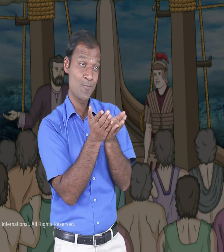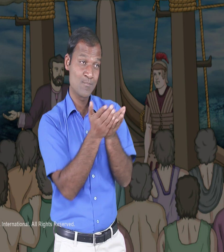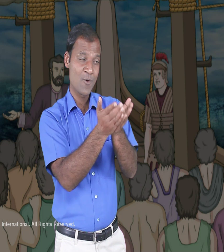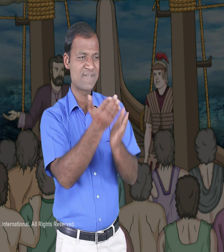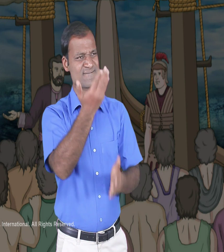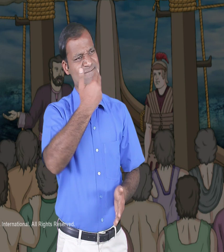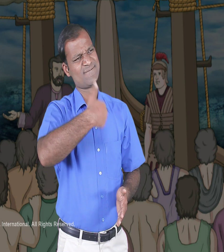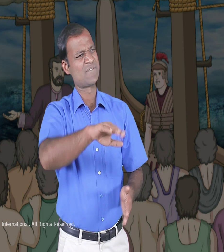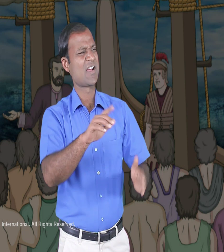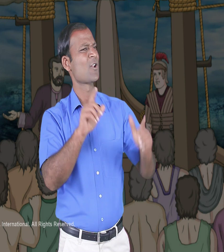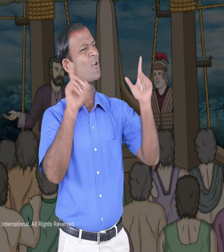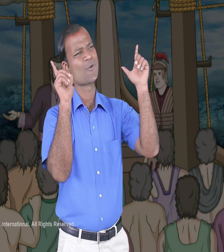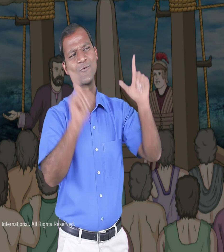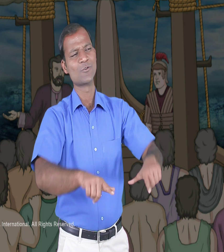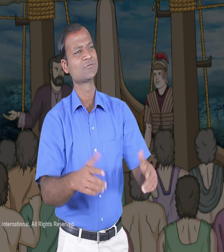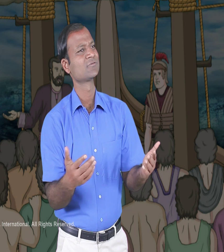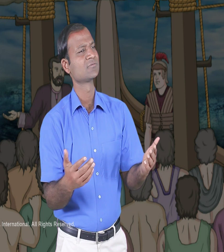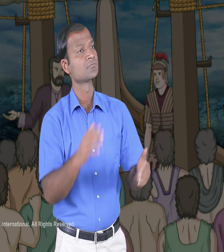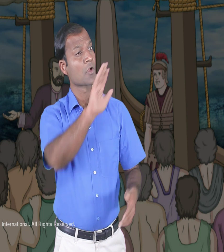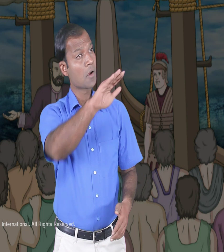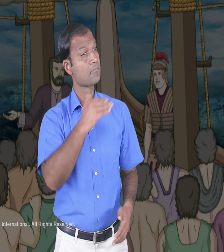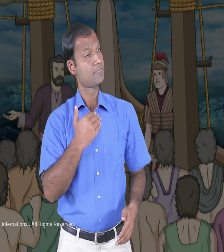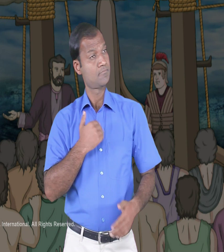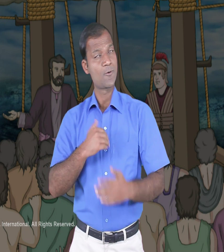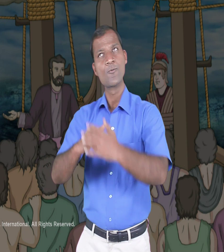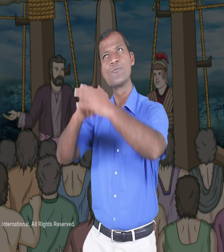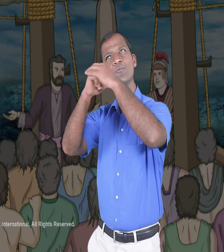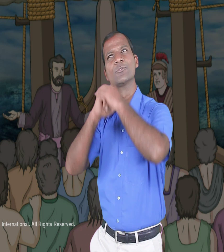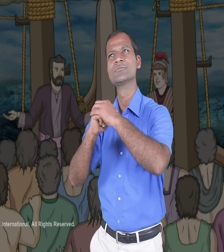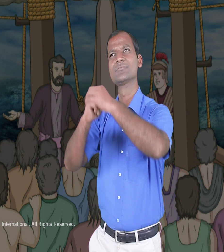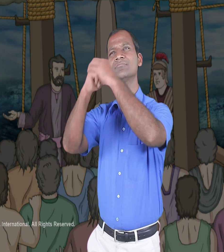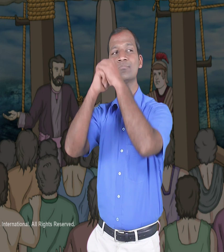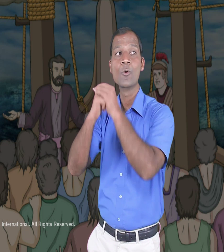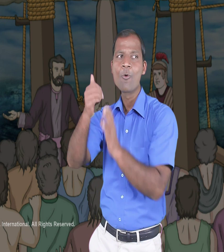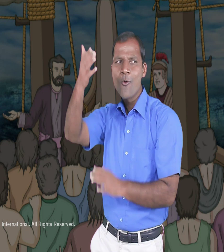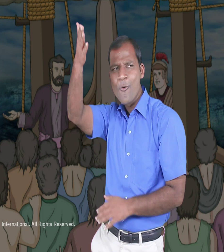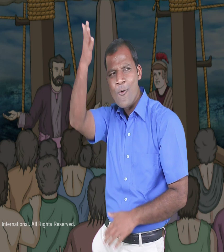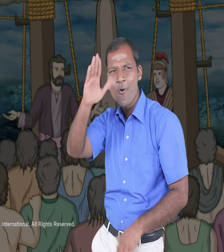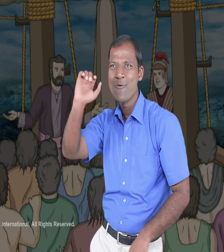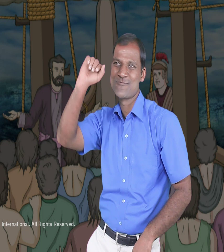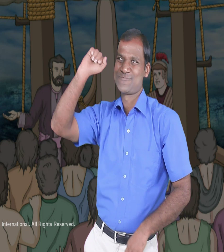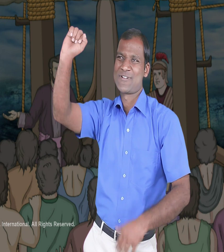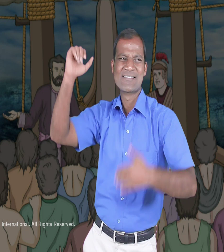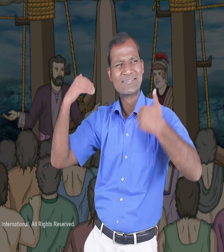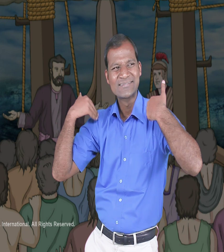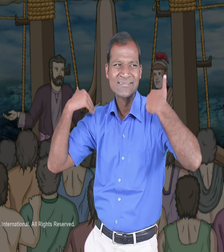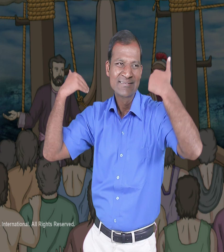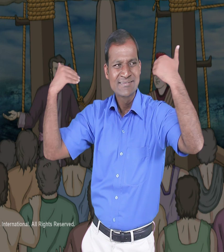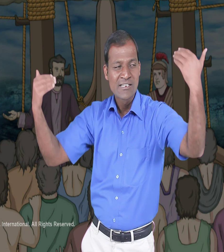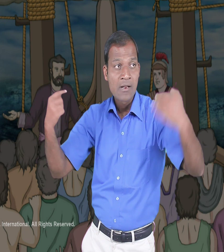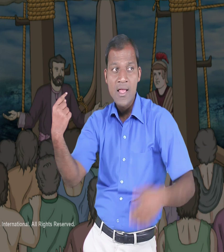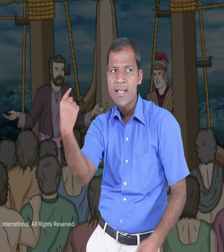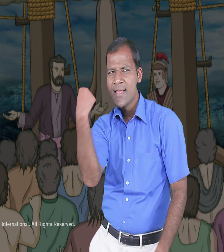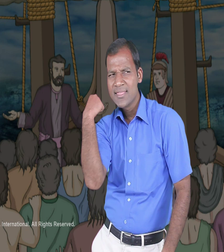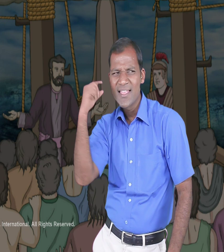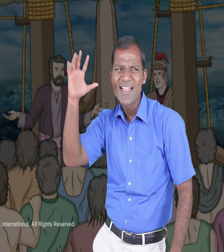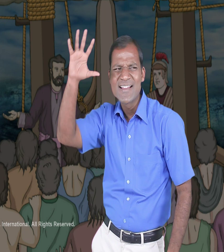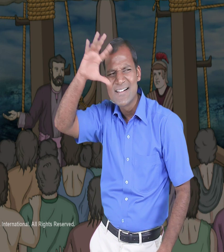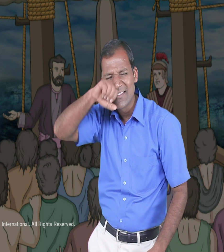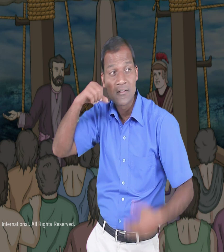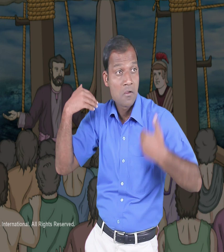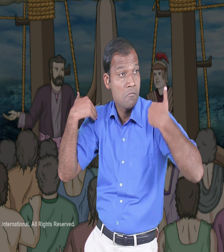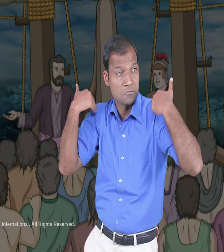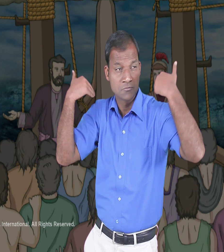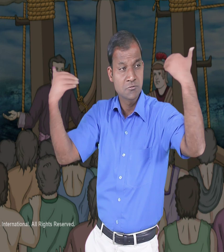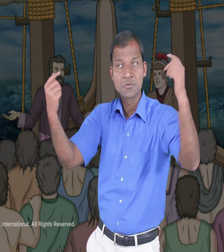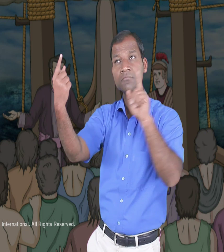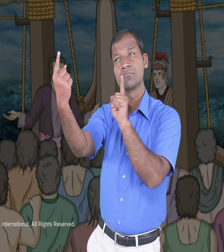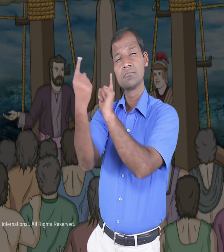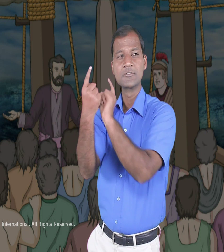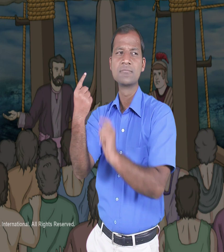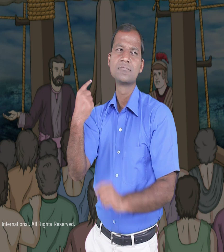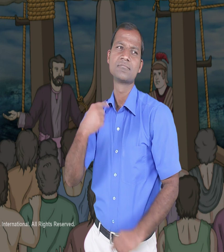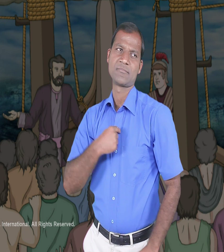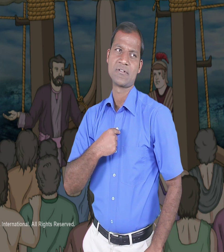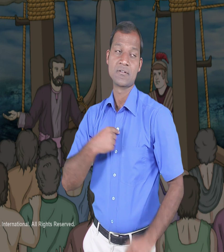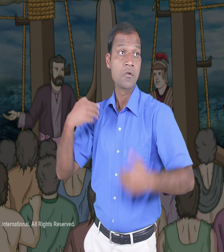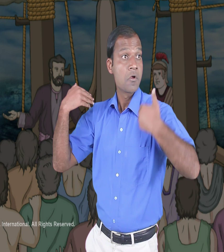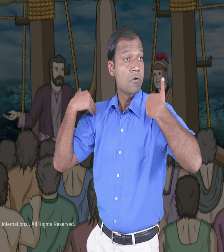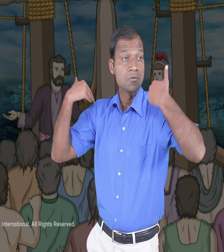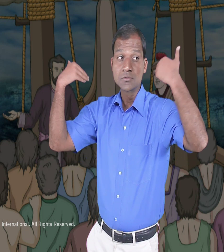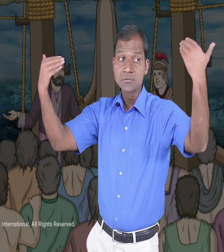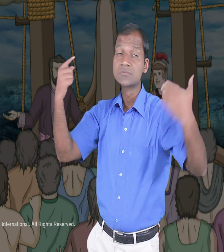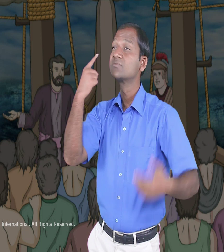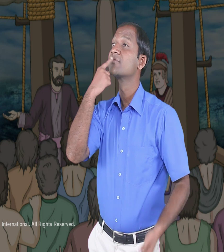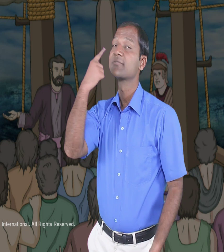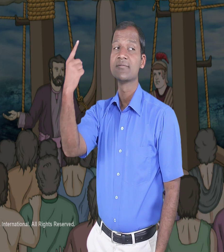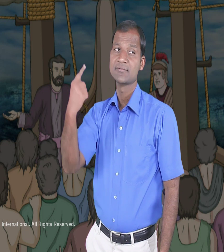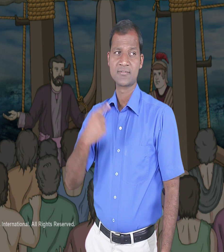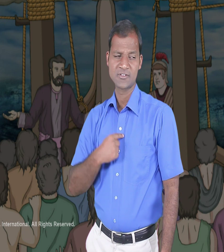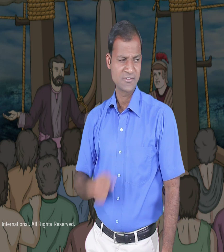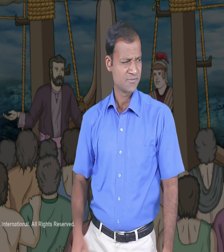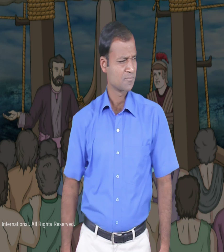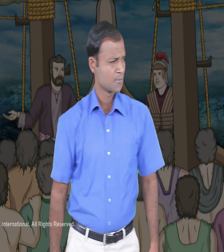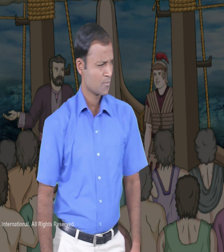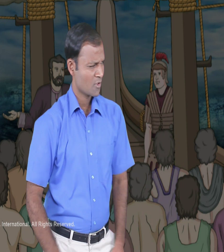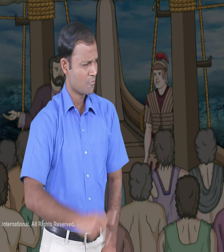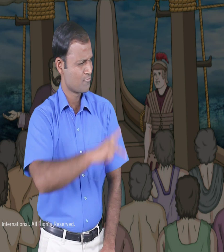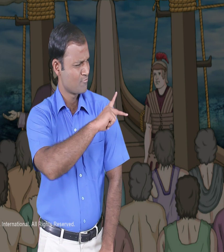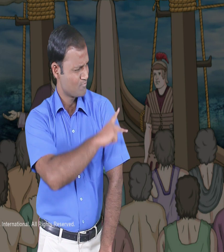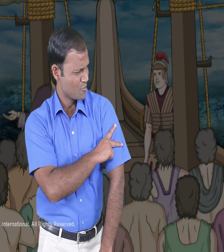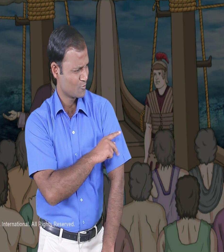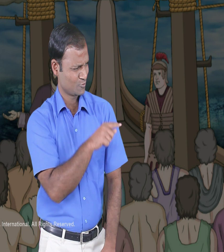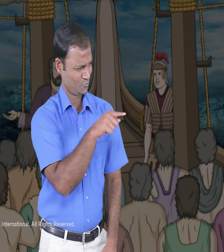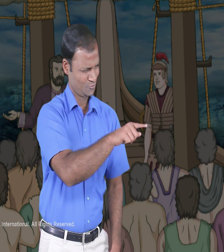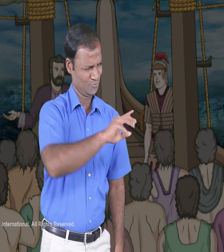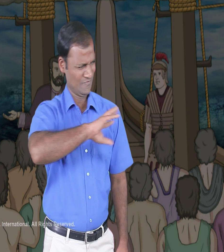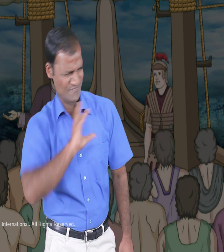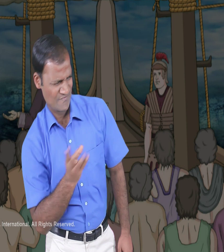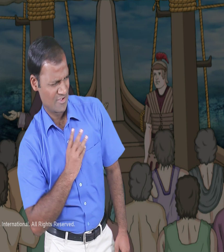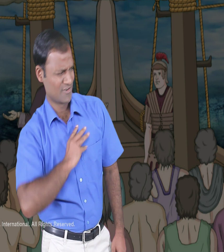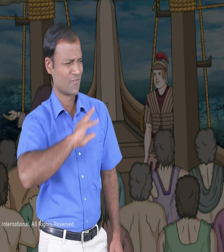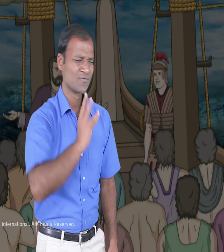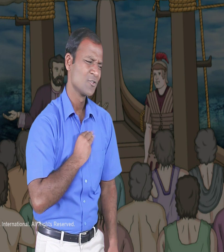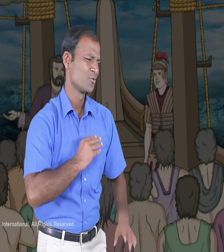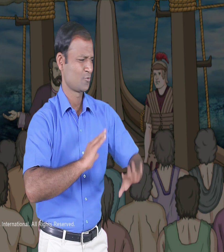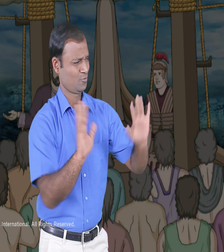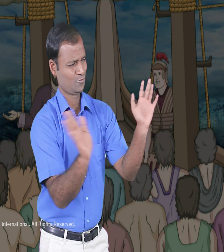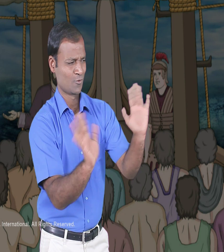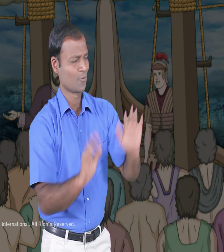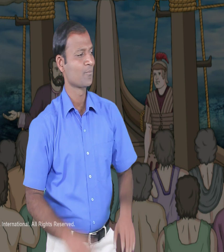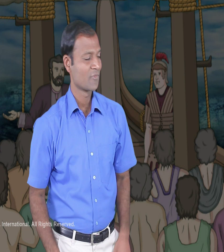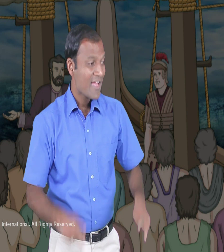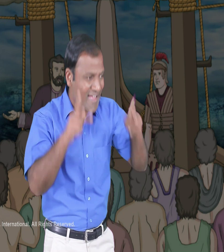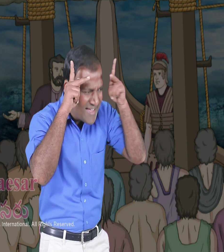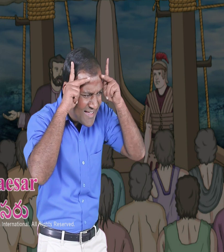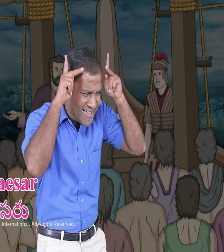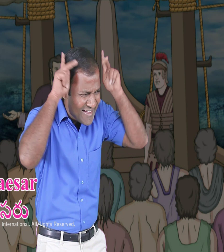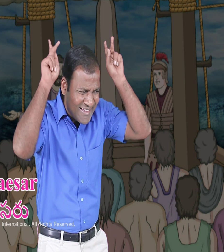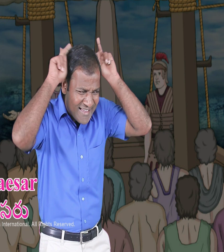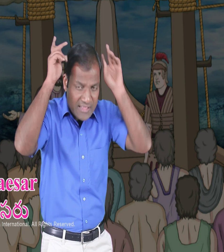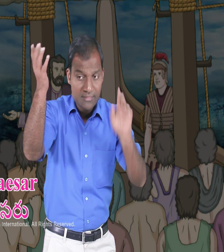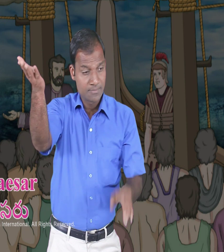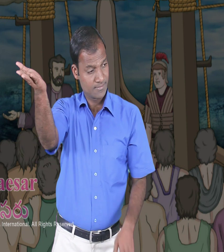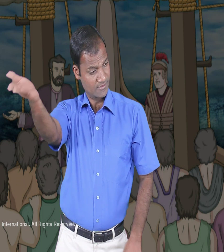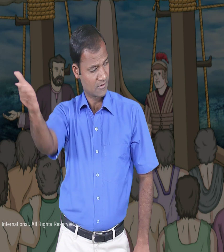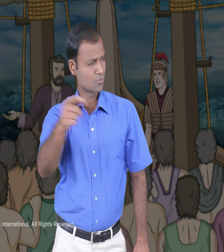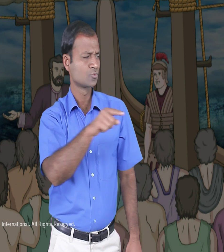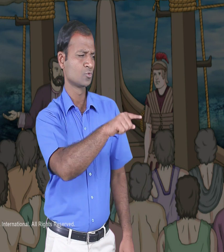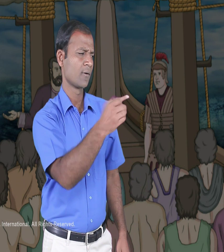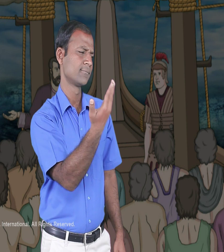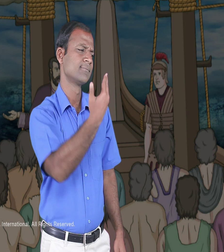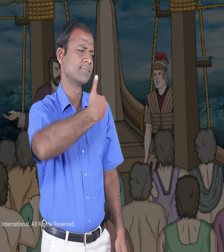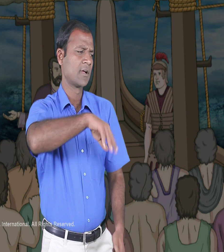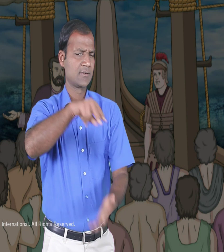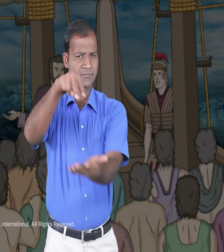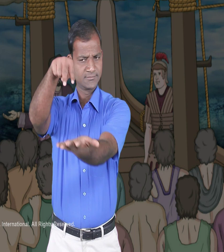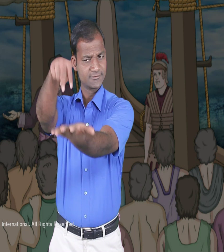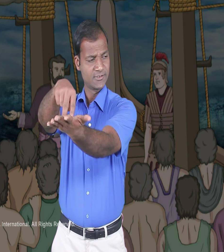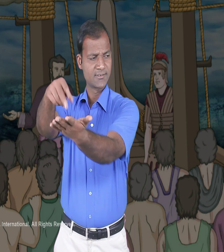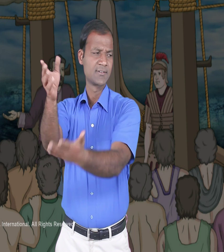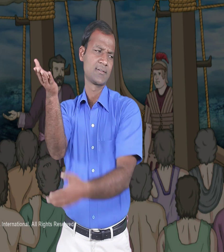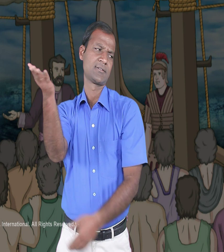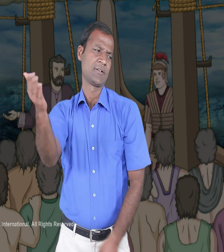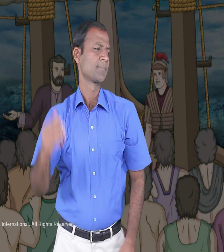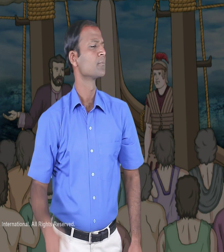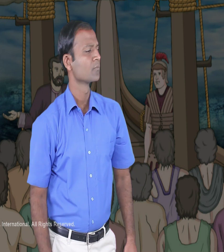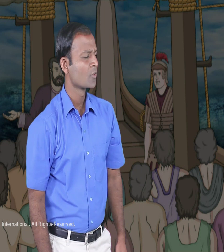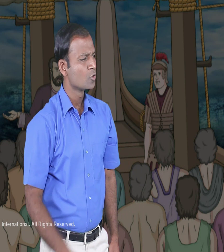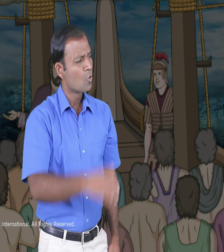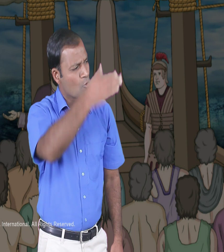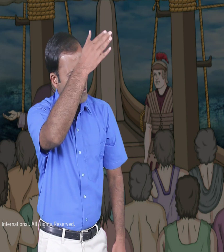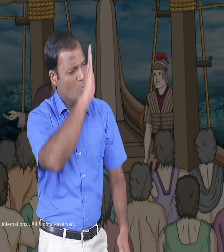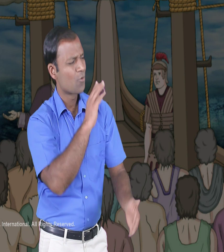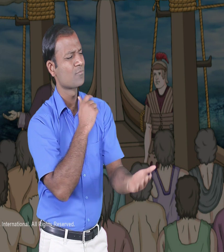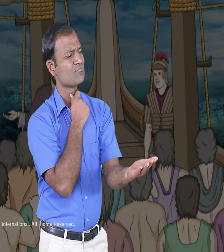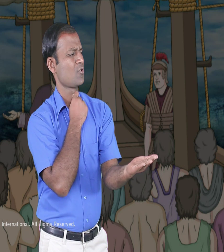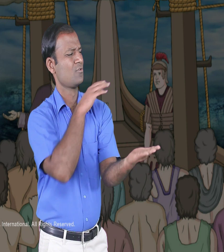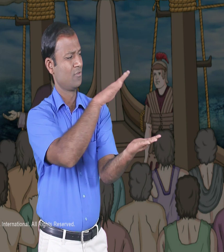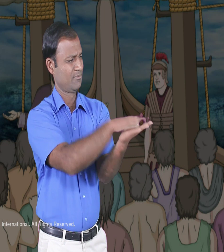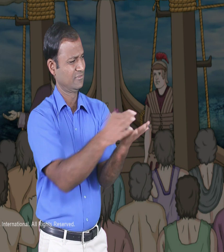For just last night an angel of God, whose I am and whom I serve, stood beside me and said, ‘Do not be afraid, Paul;